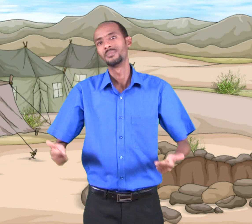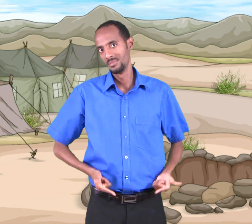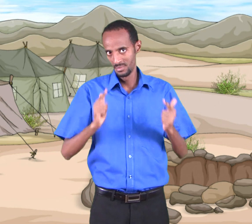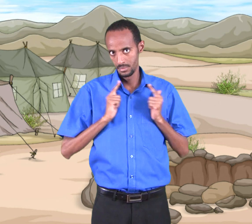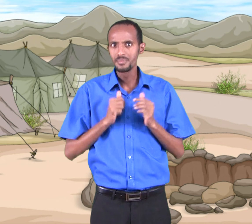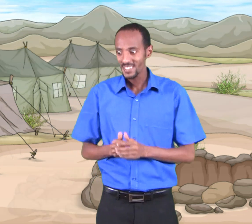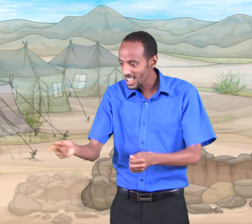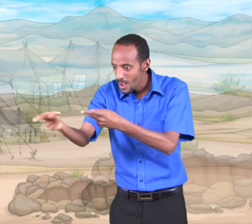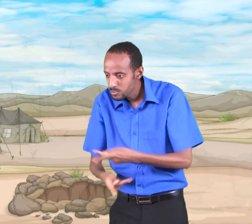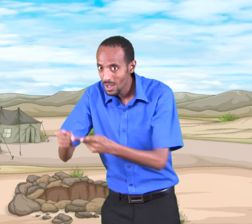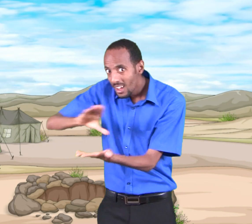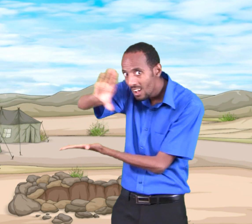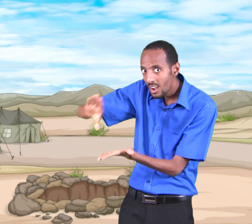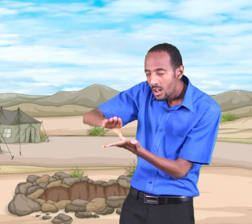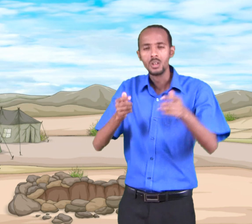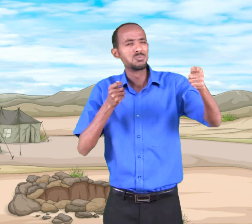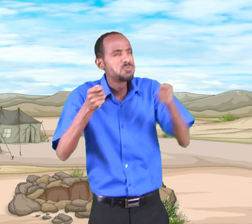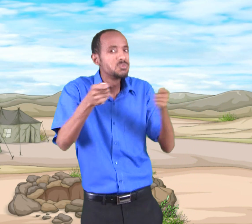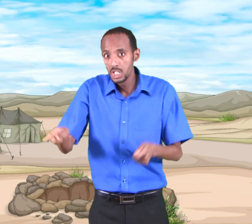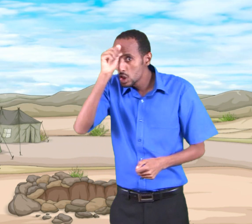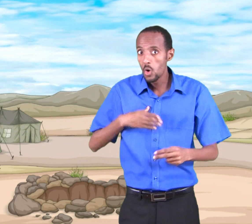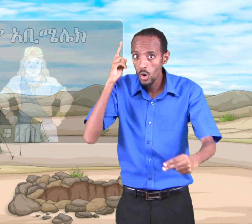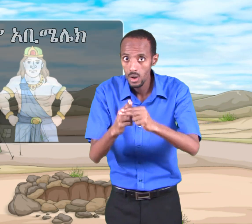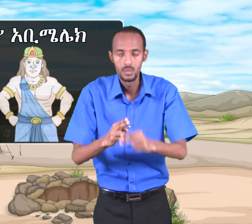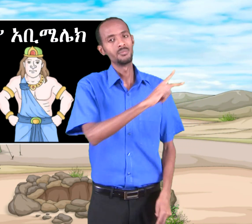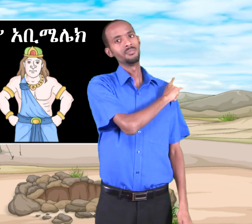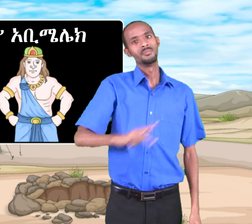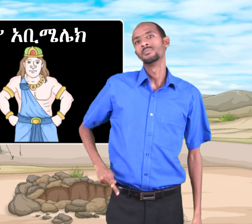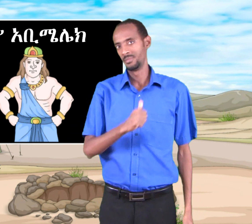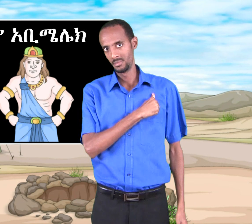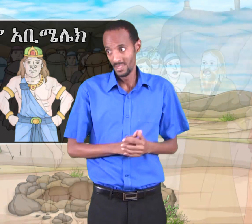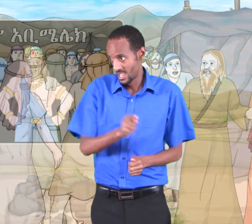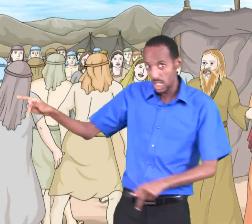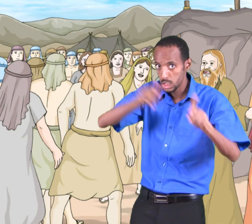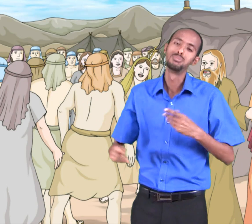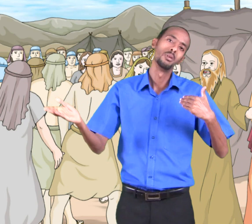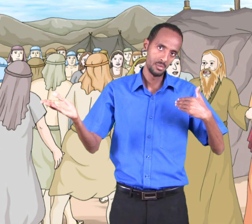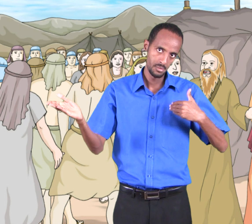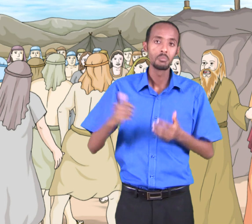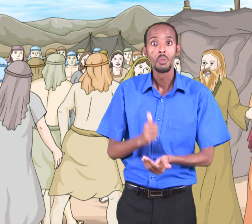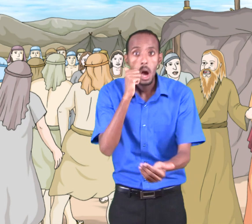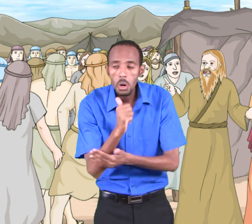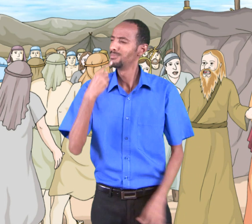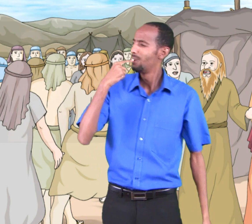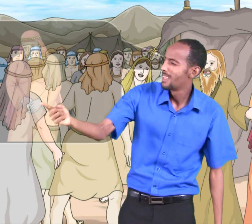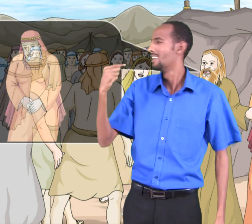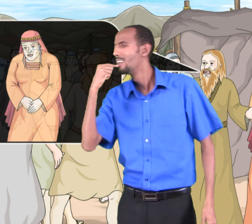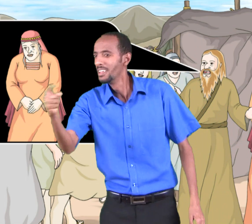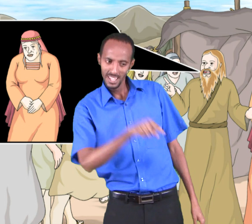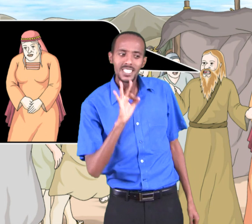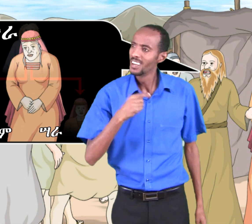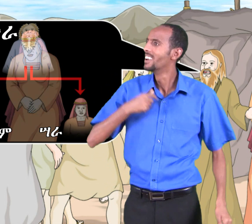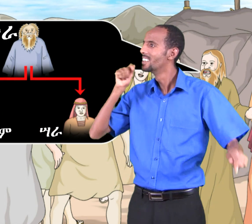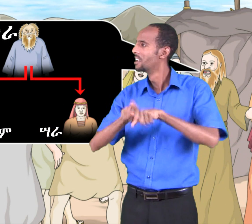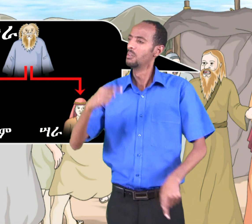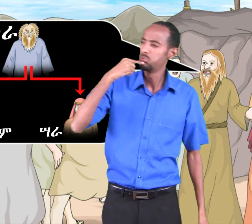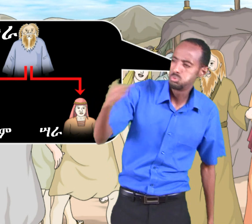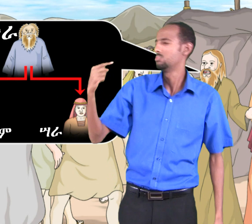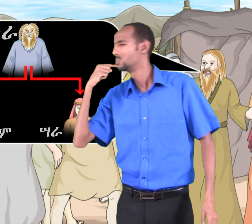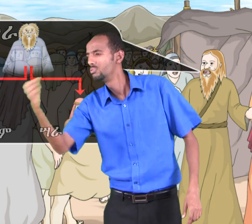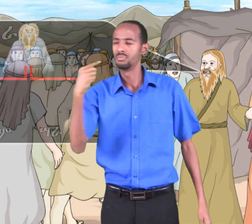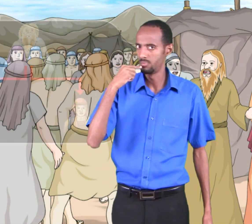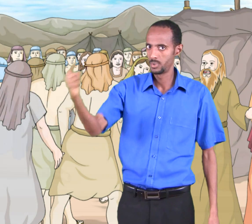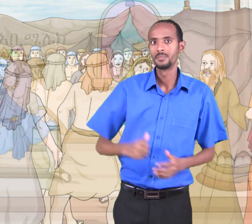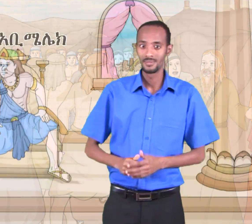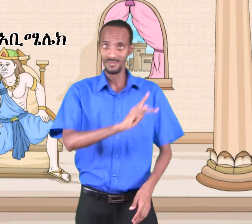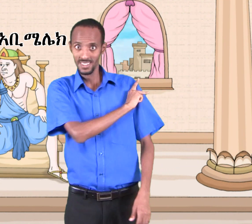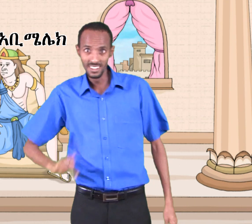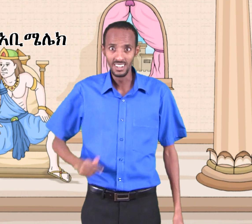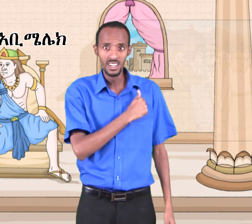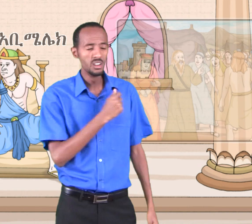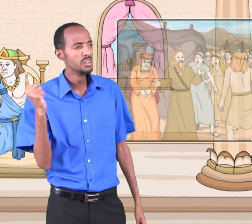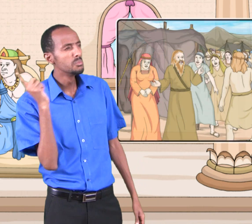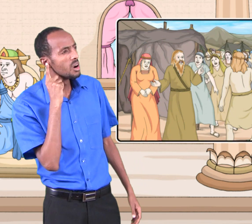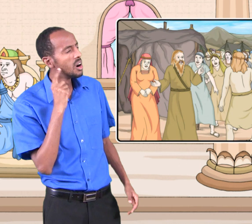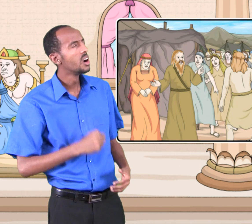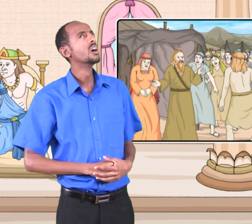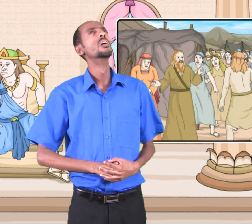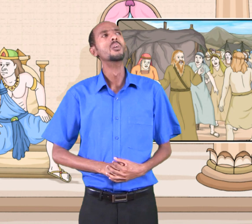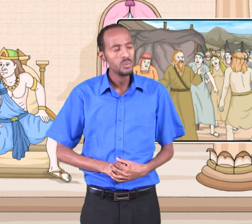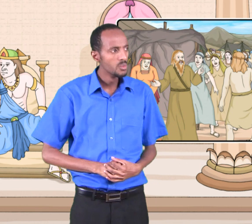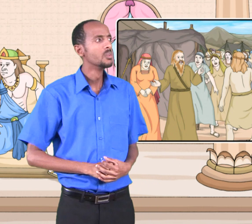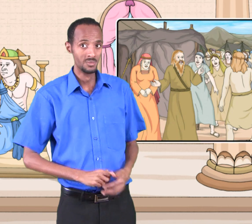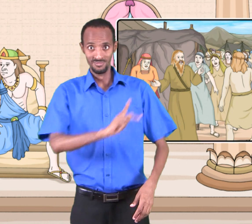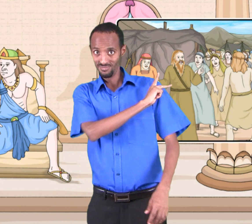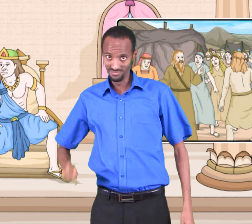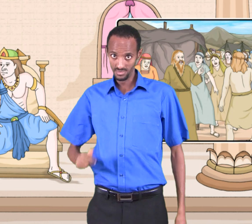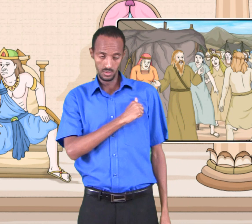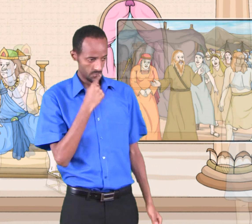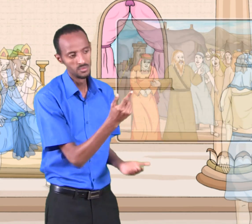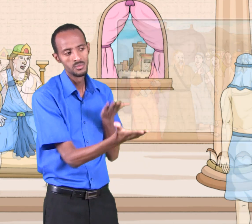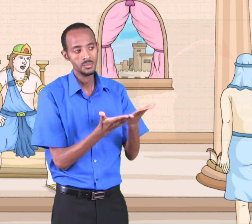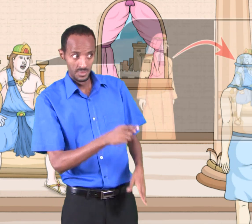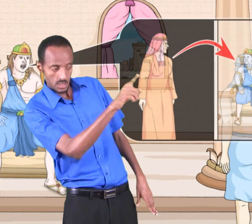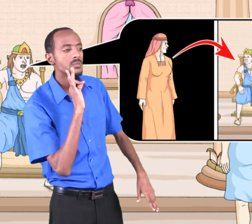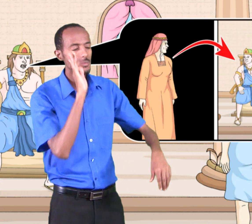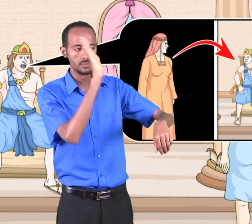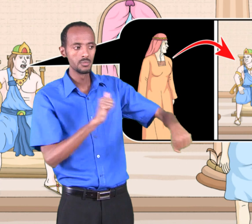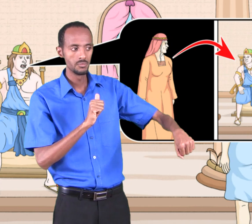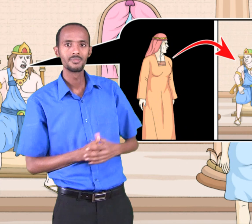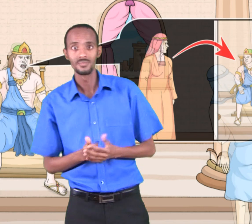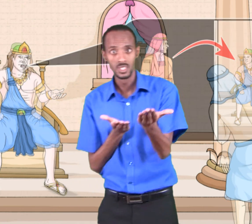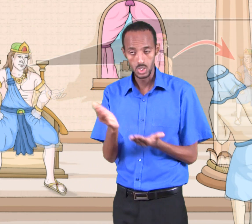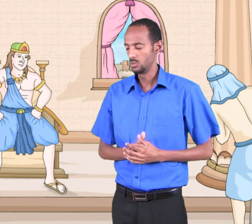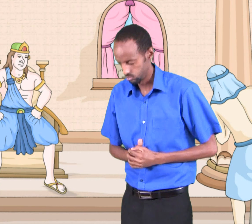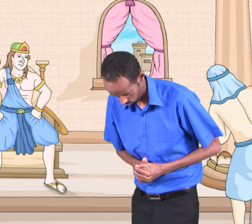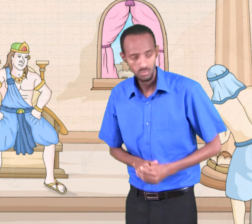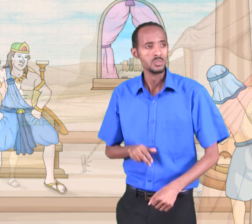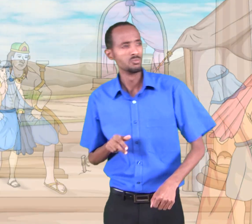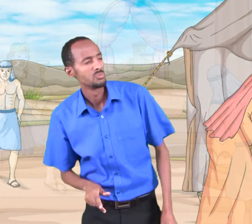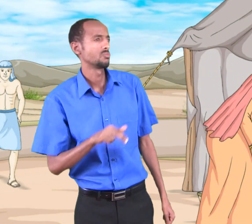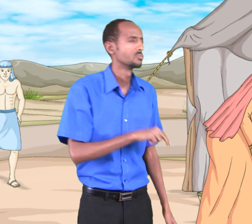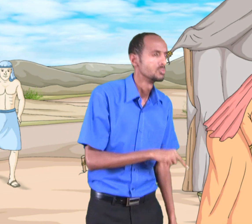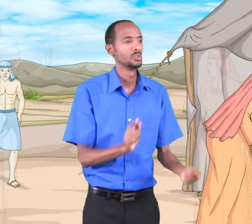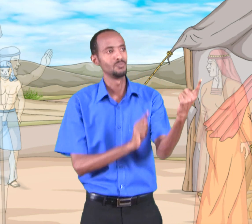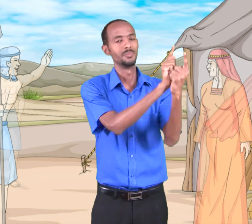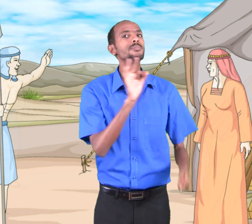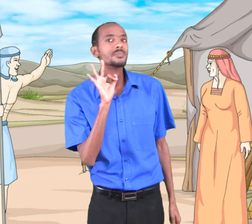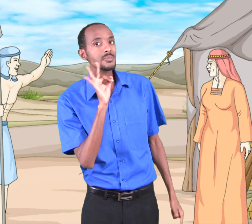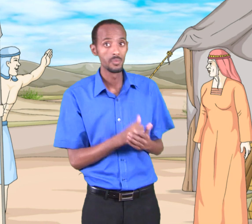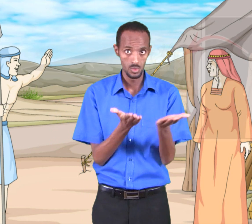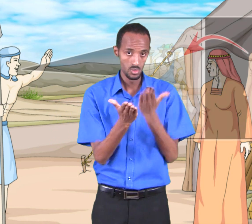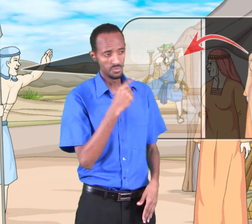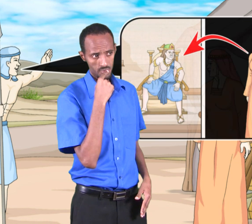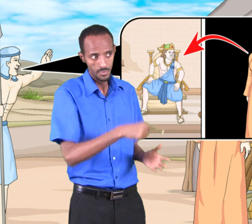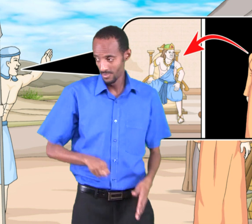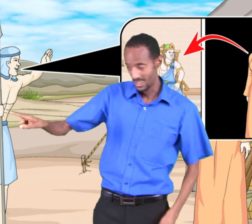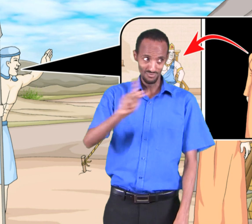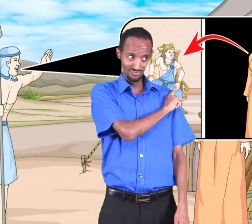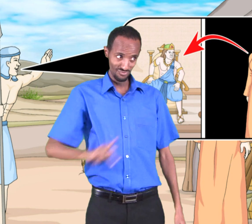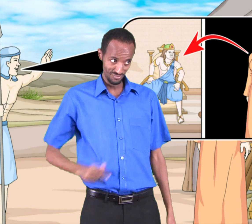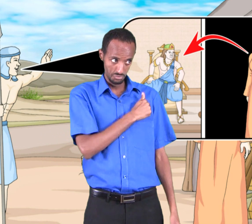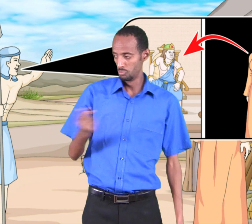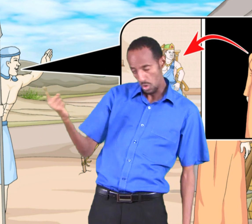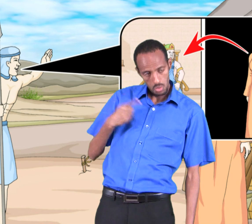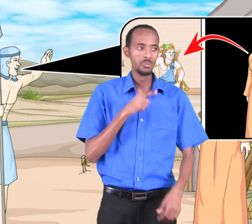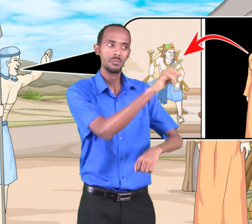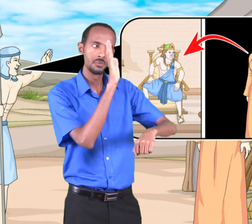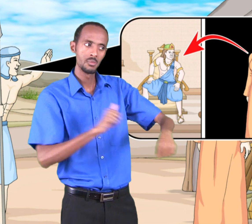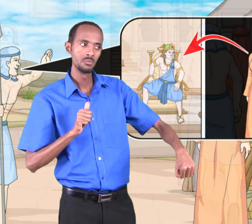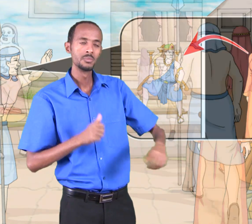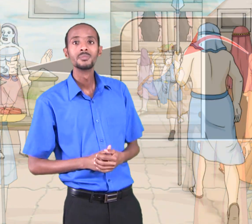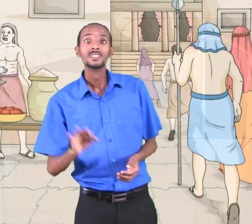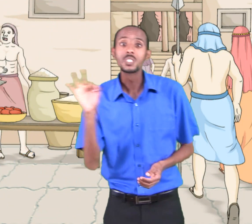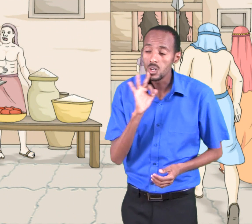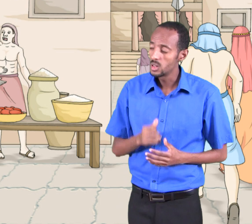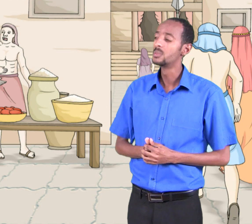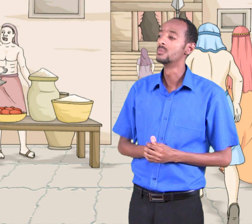While he was staying in Gerar, Abraham said of his wife Sarah, “She is my sister.”